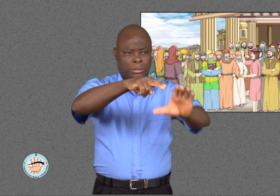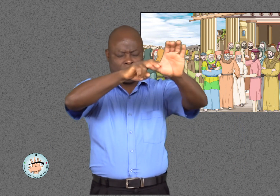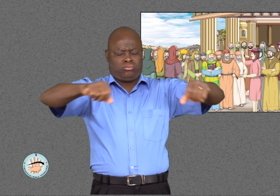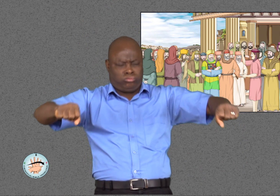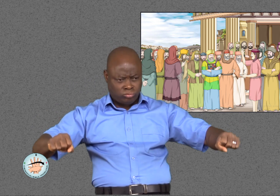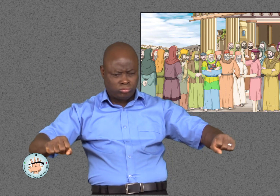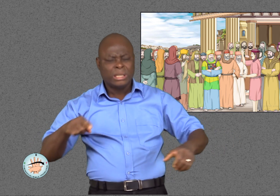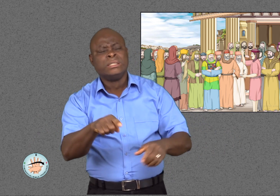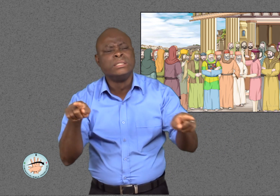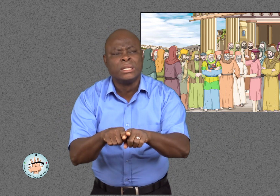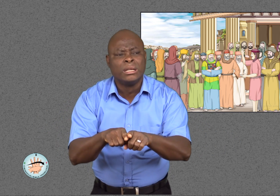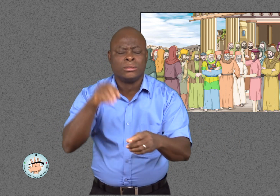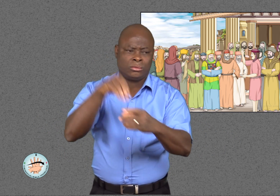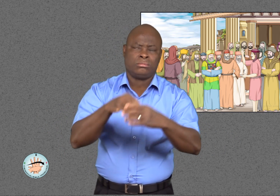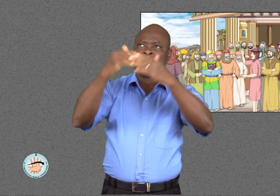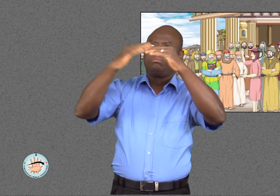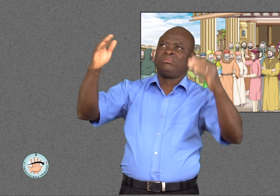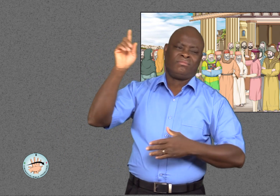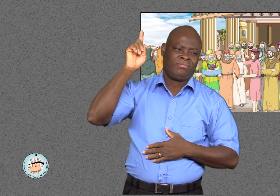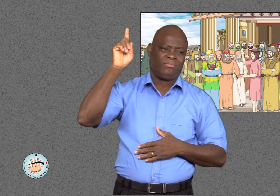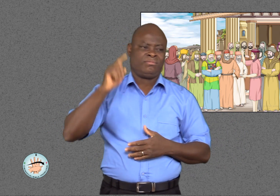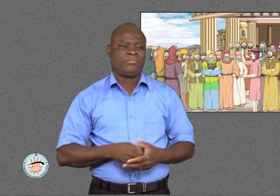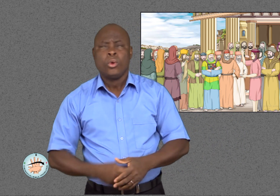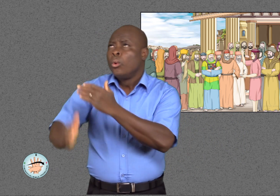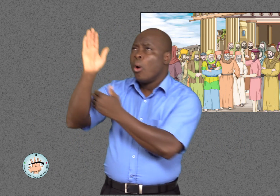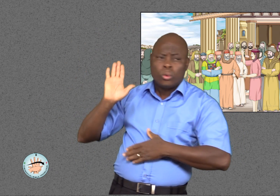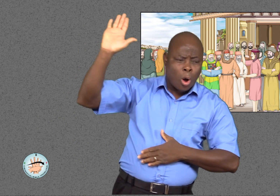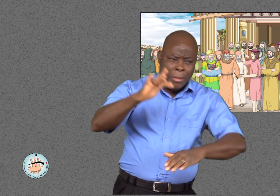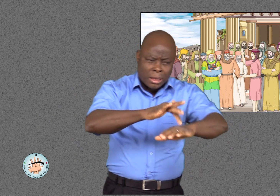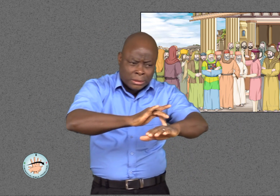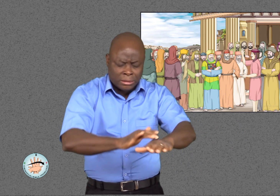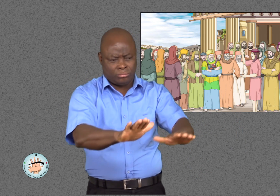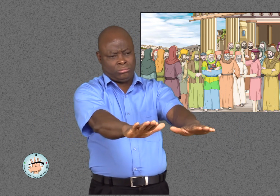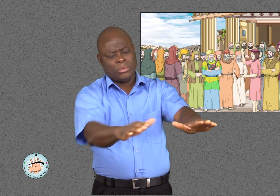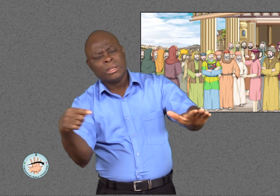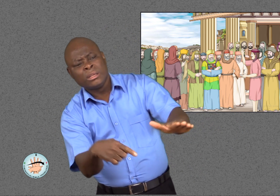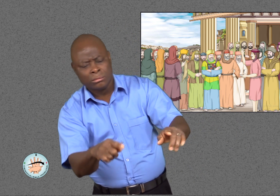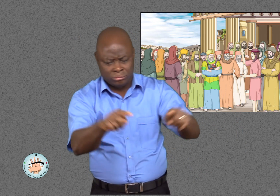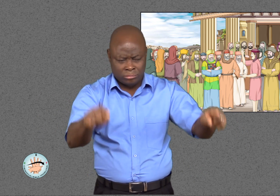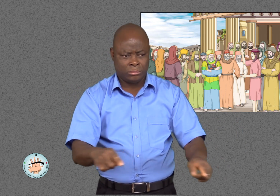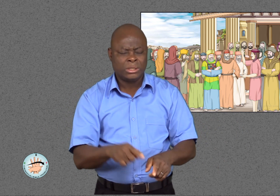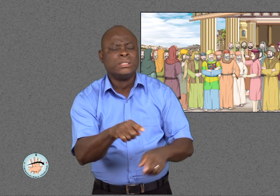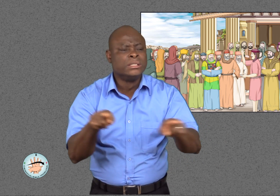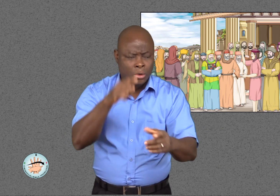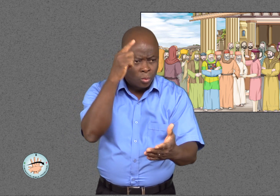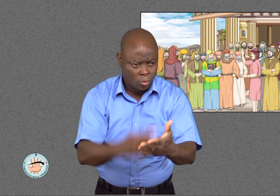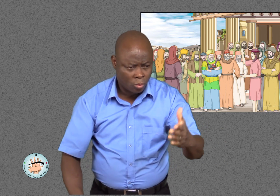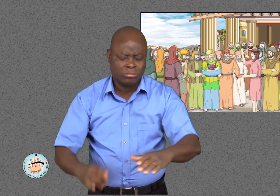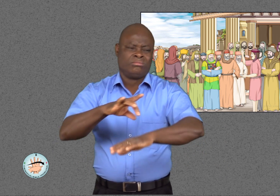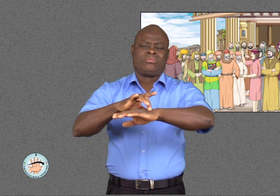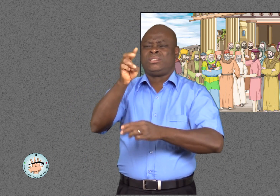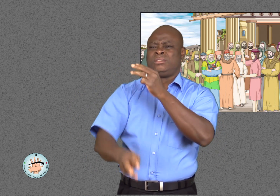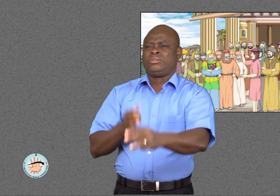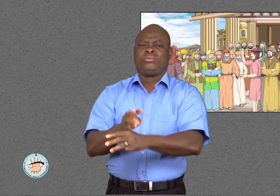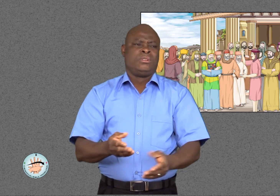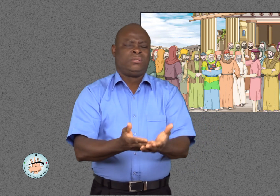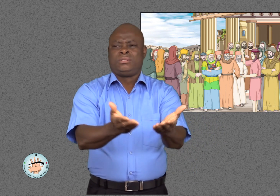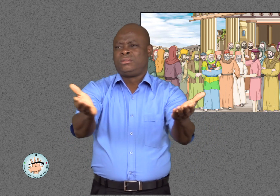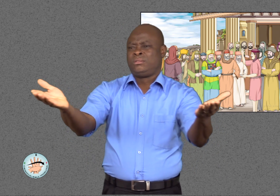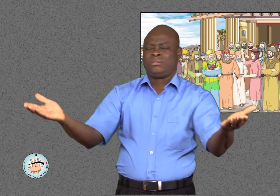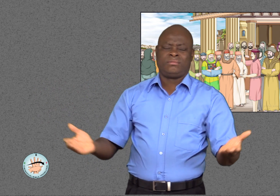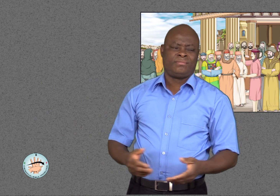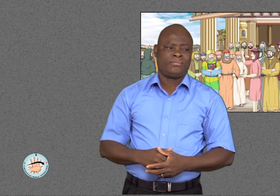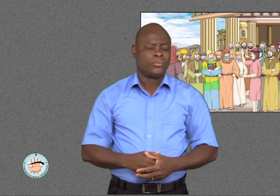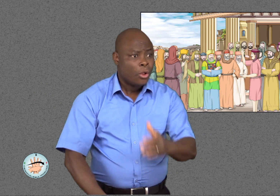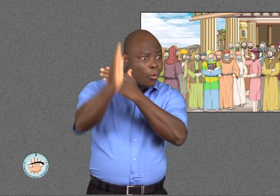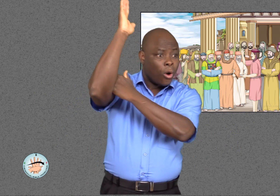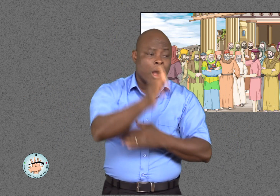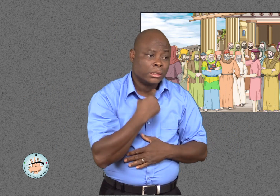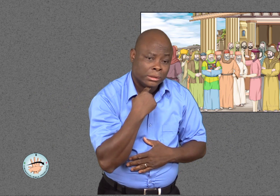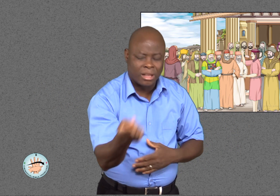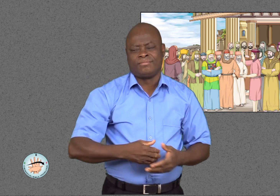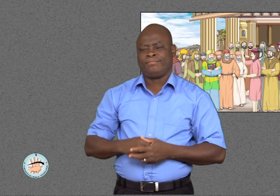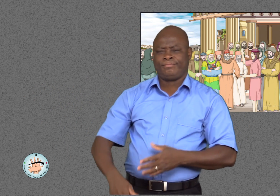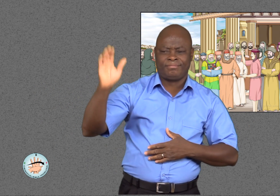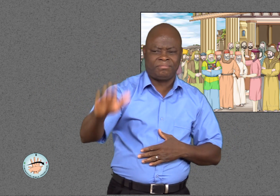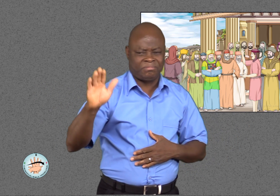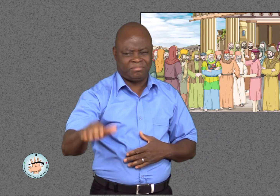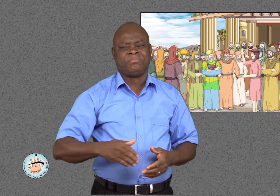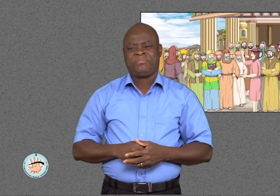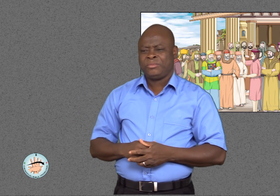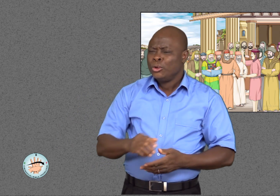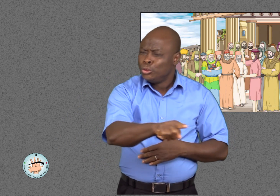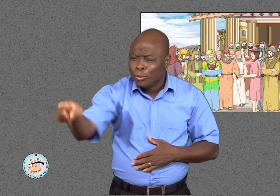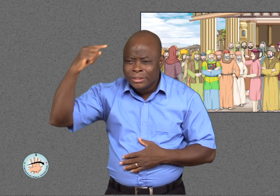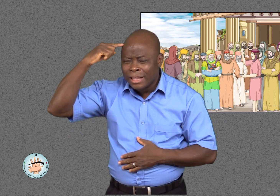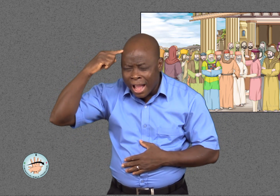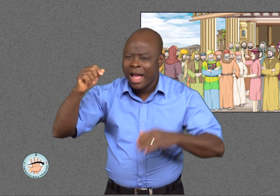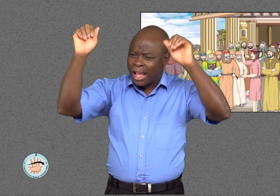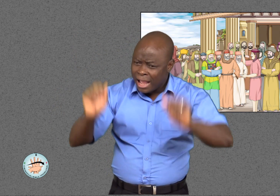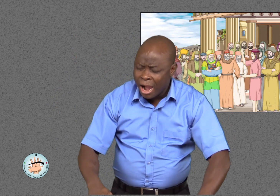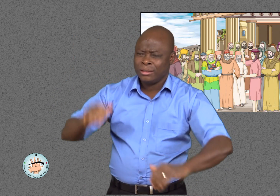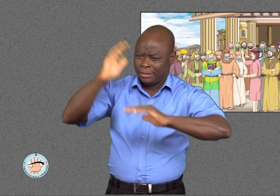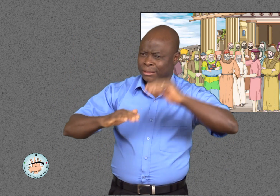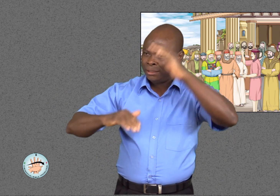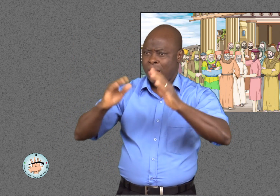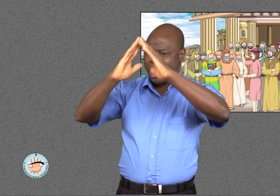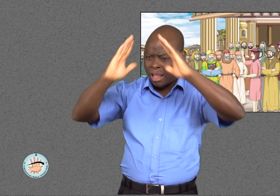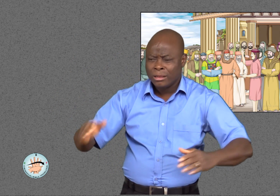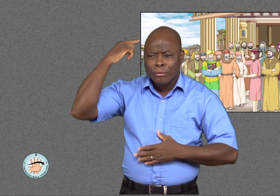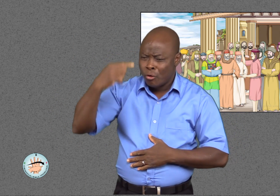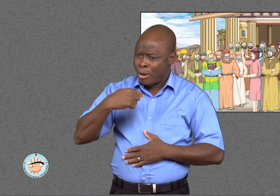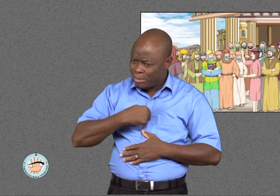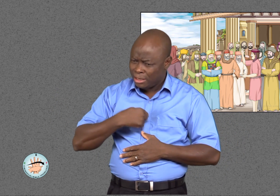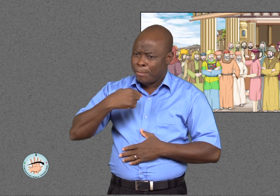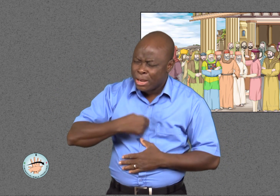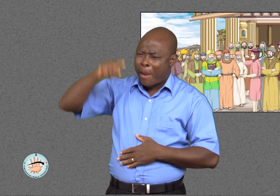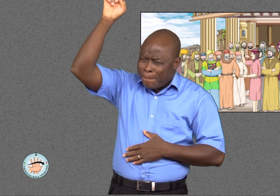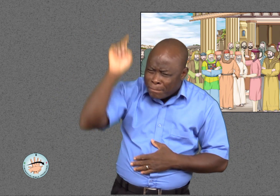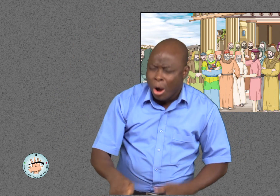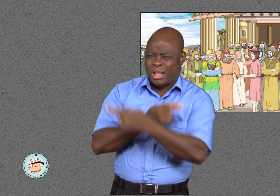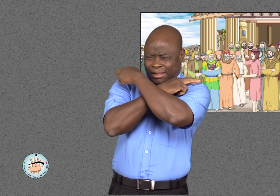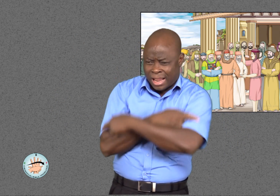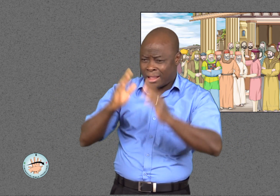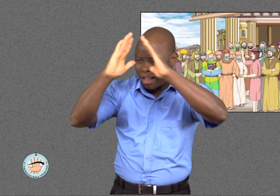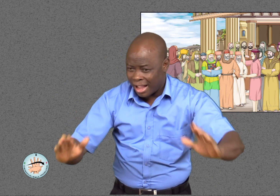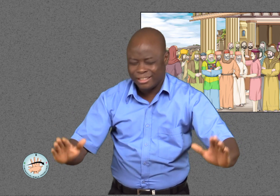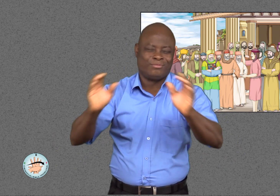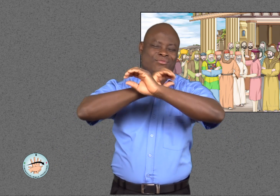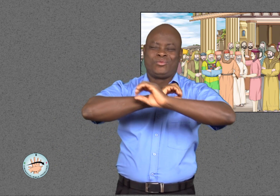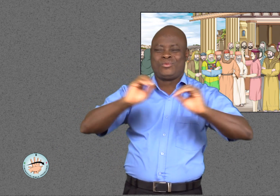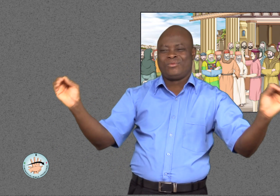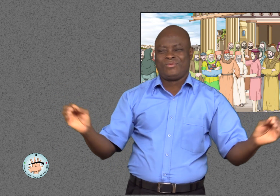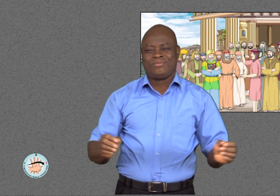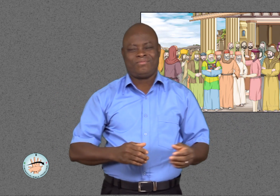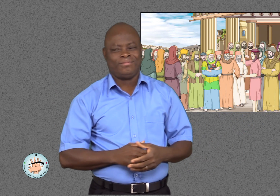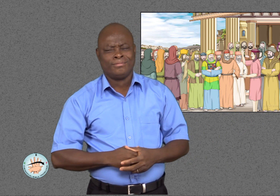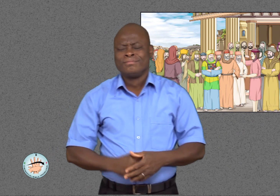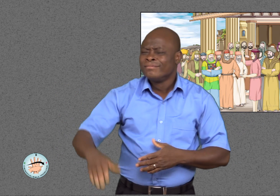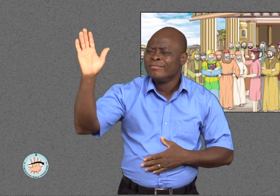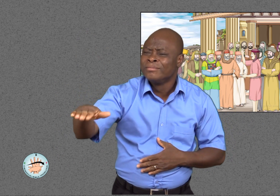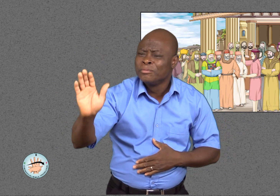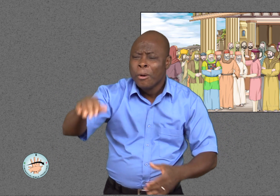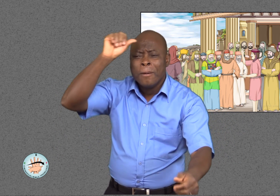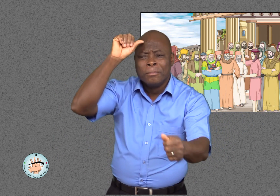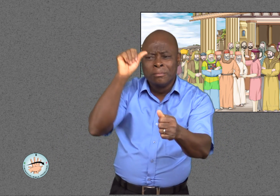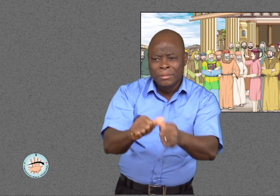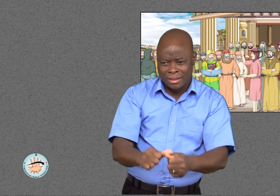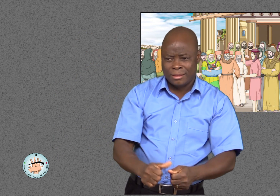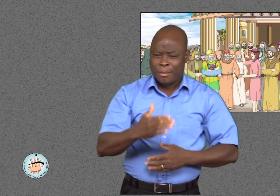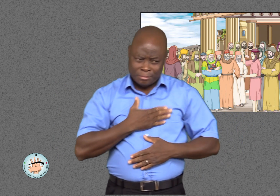As the prophet says: ‘Heaven is My throne and the earth is My footstool.